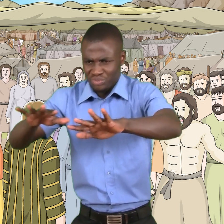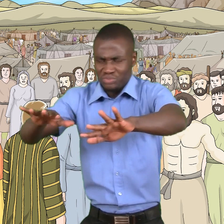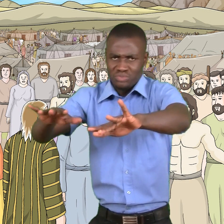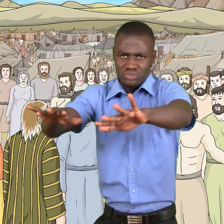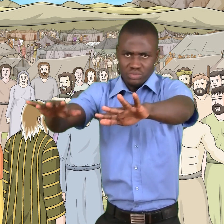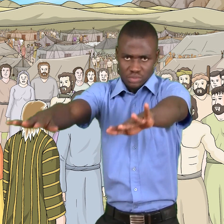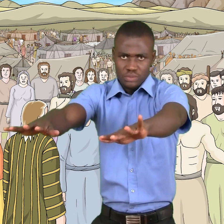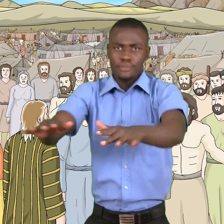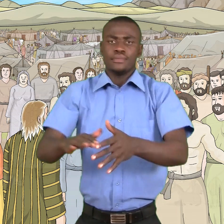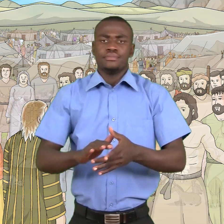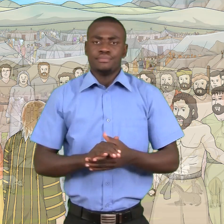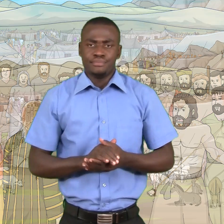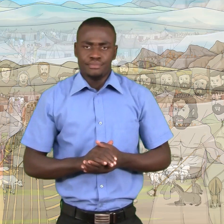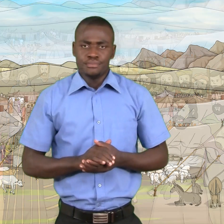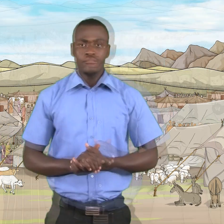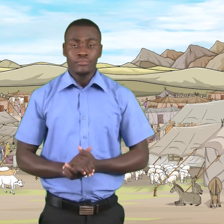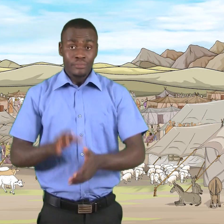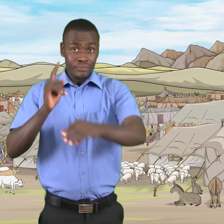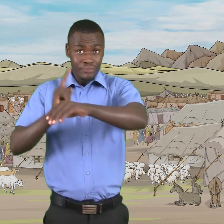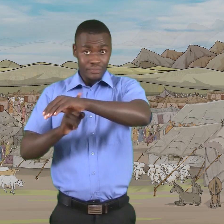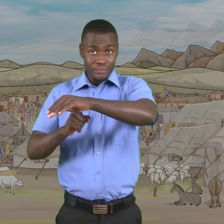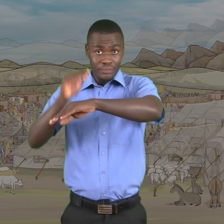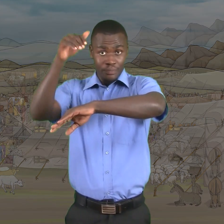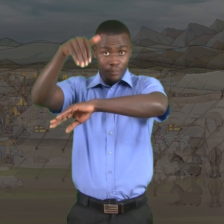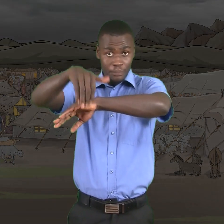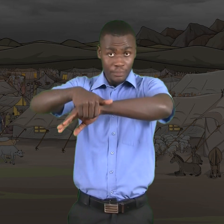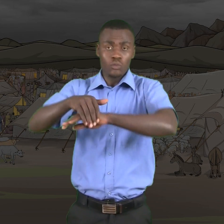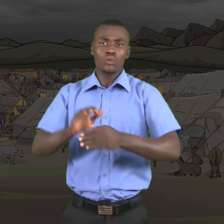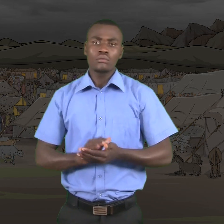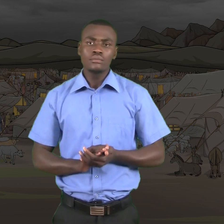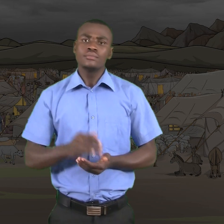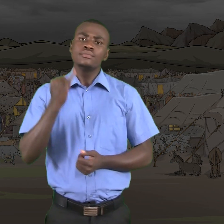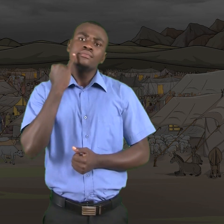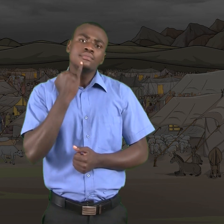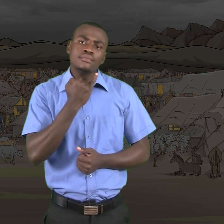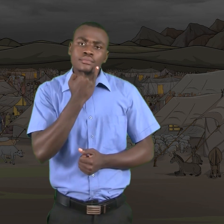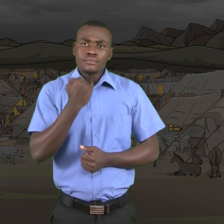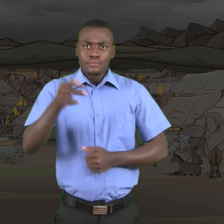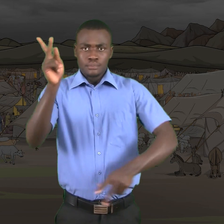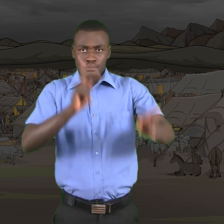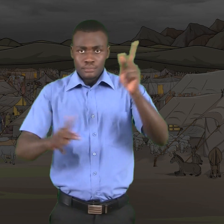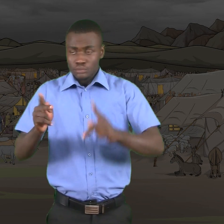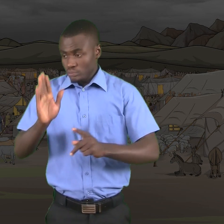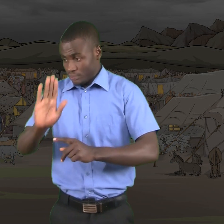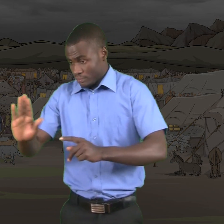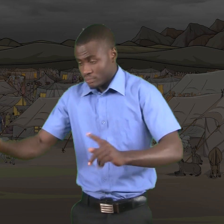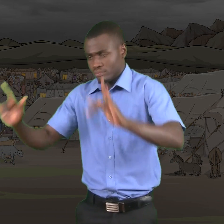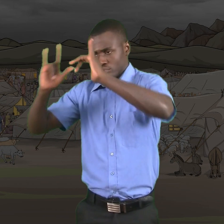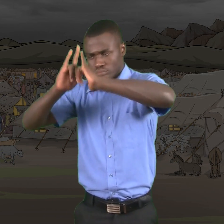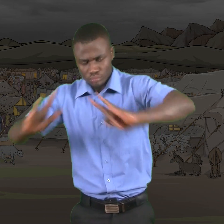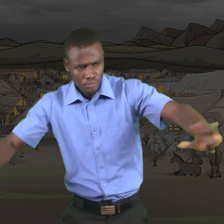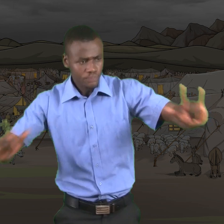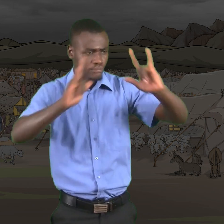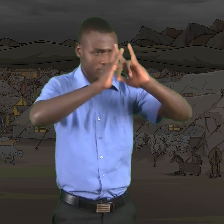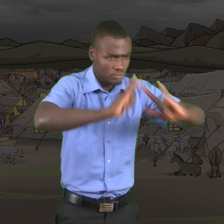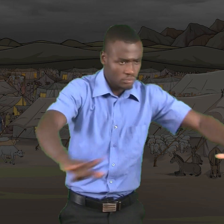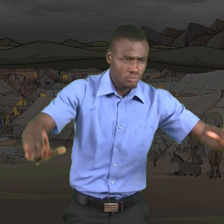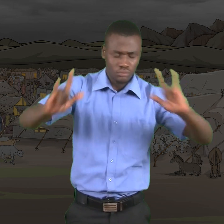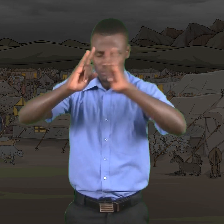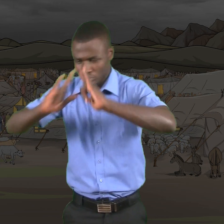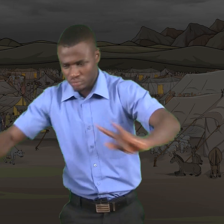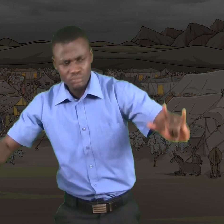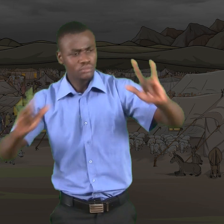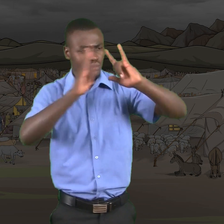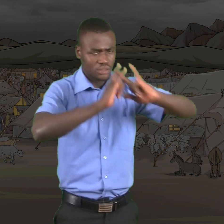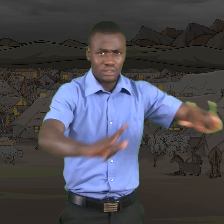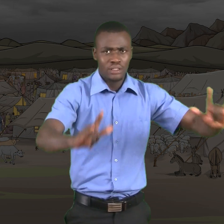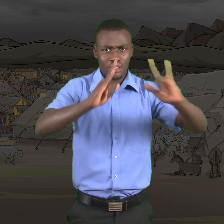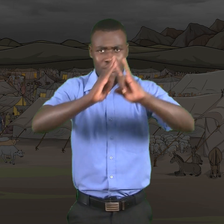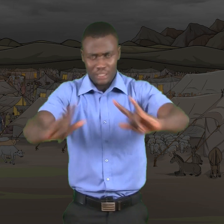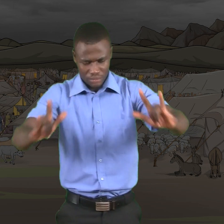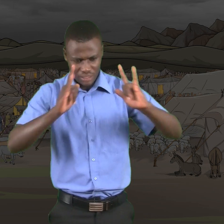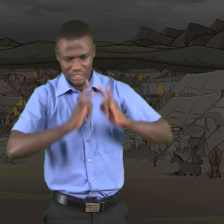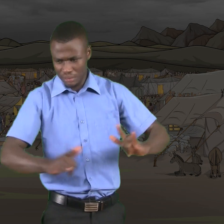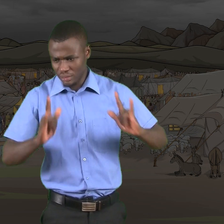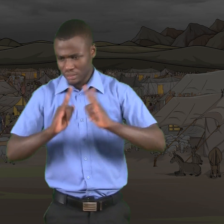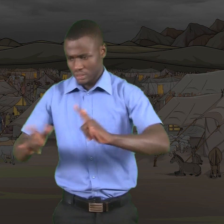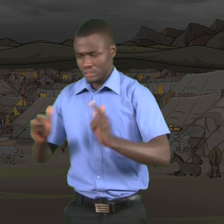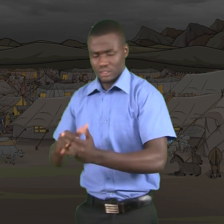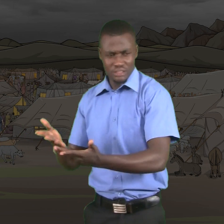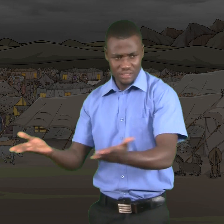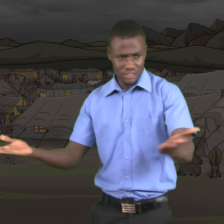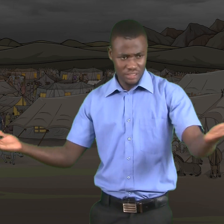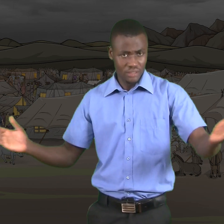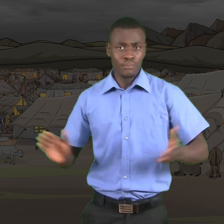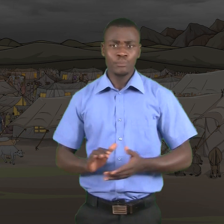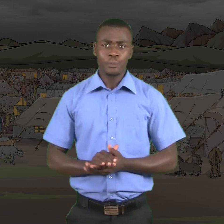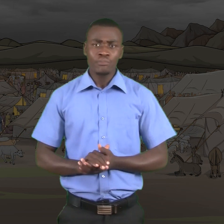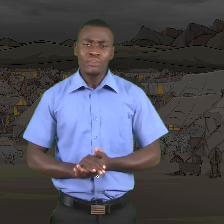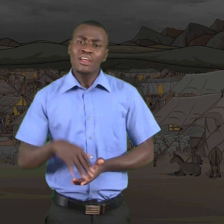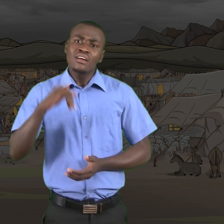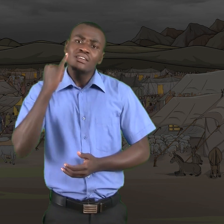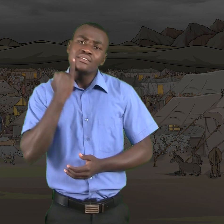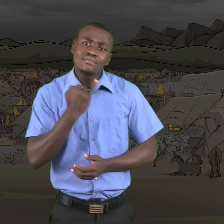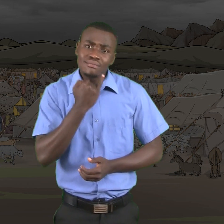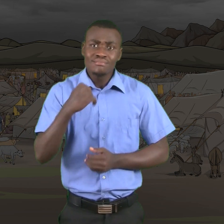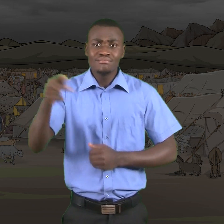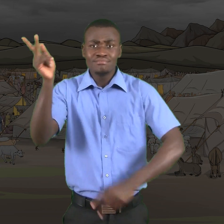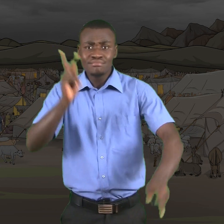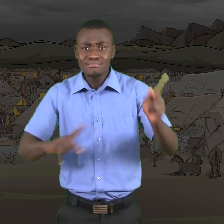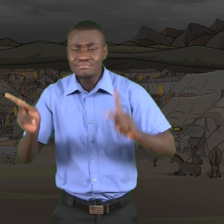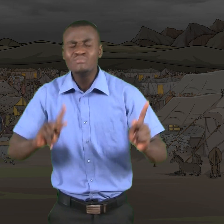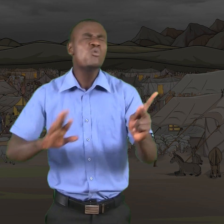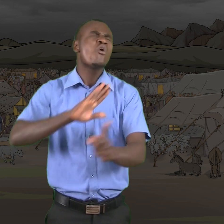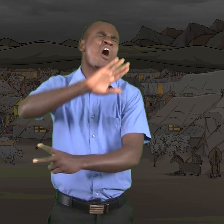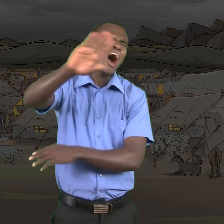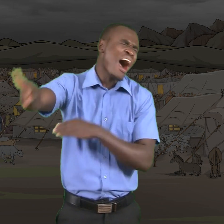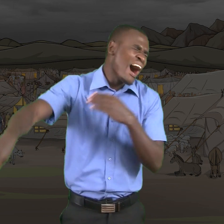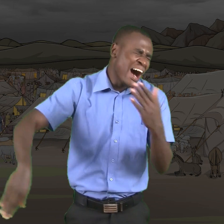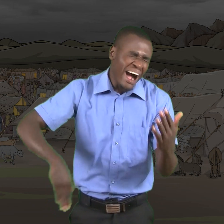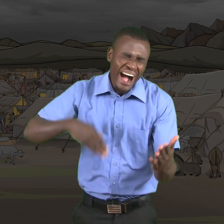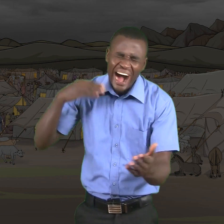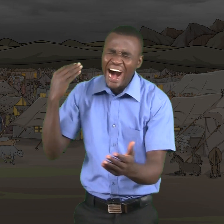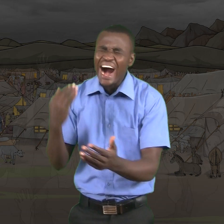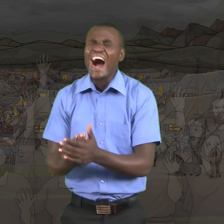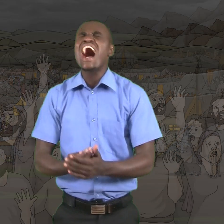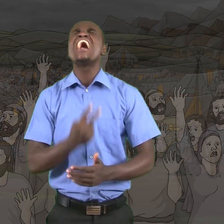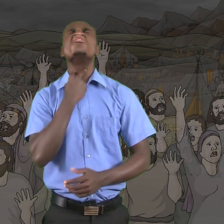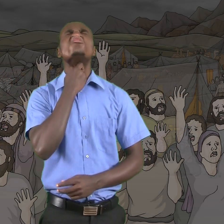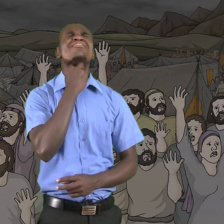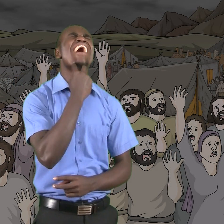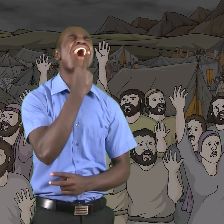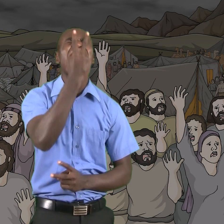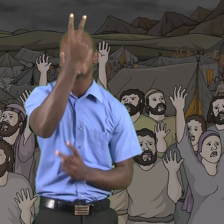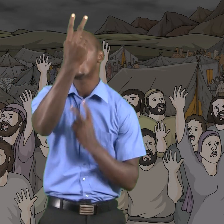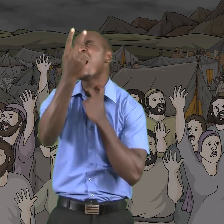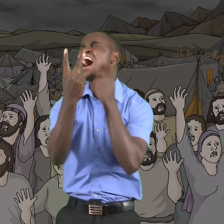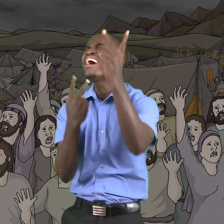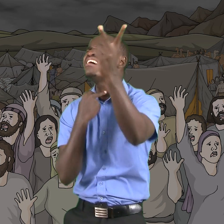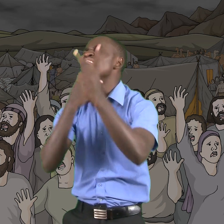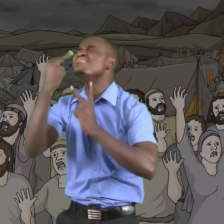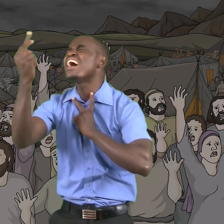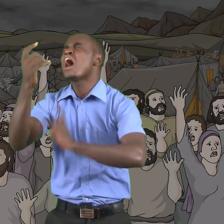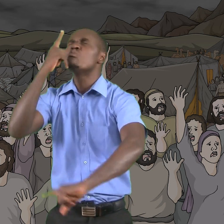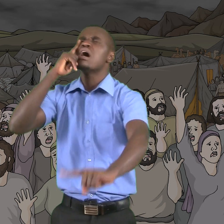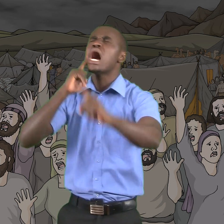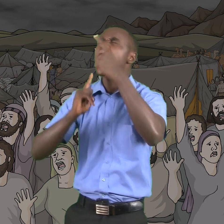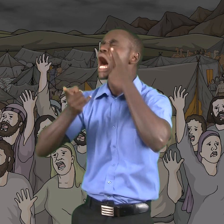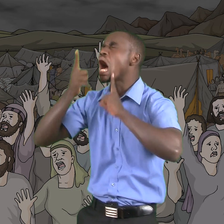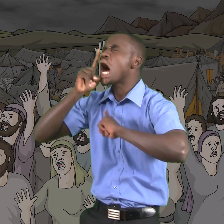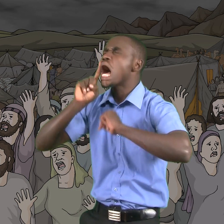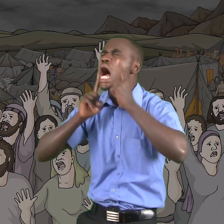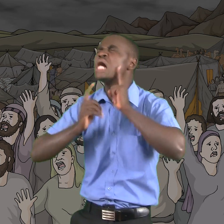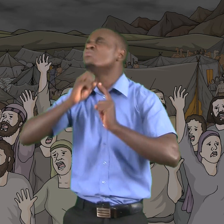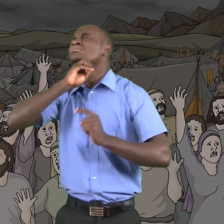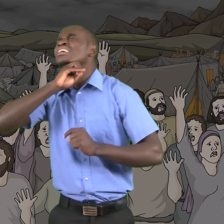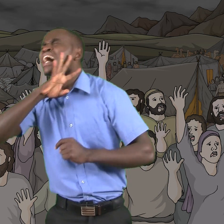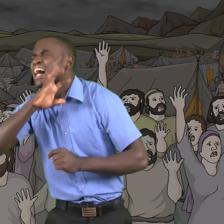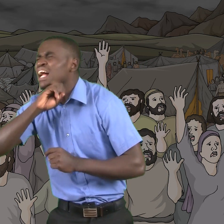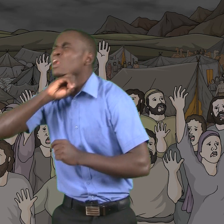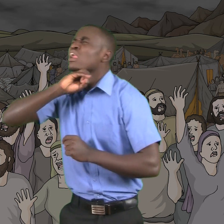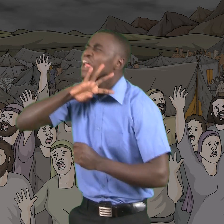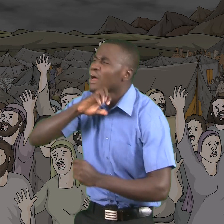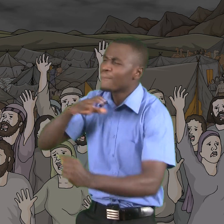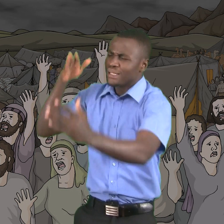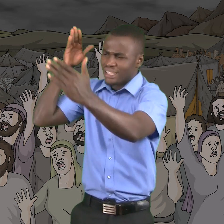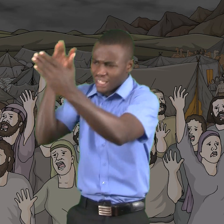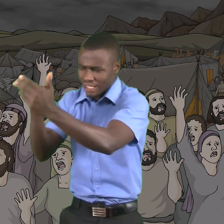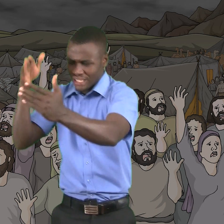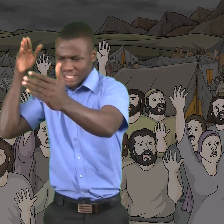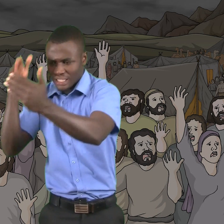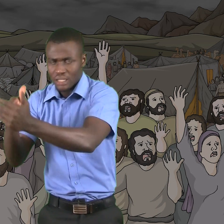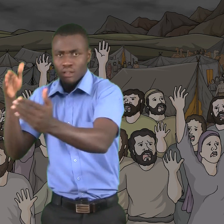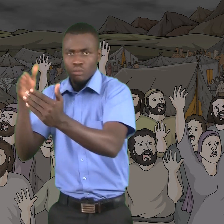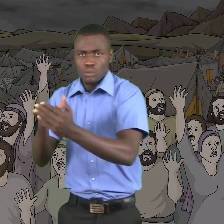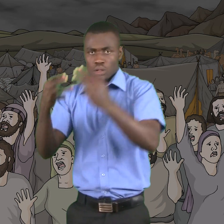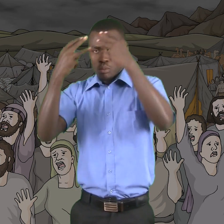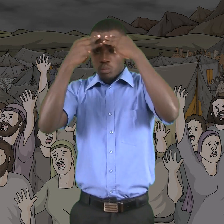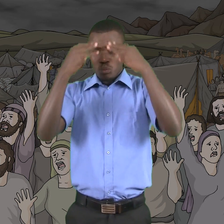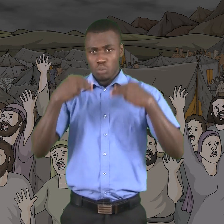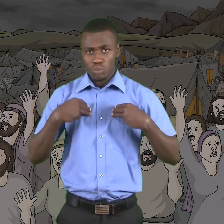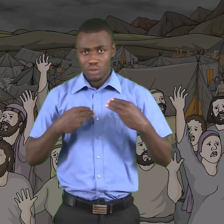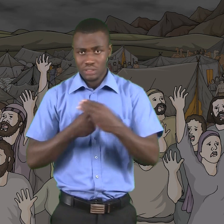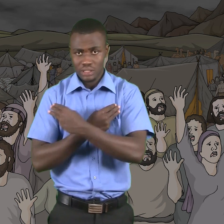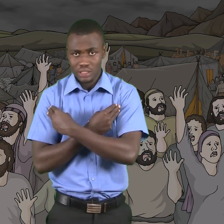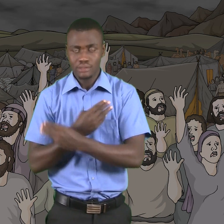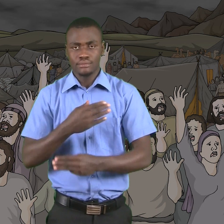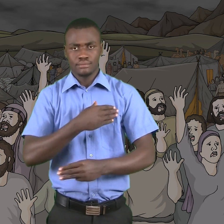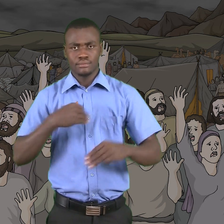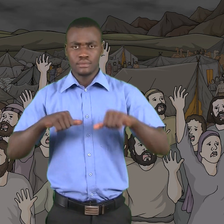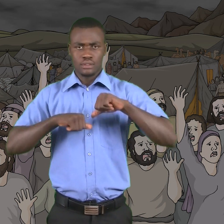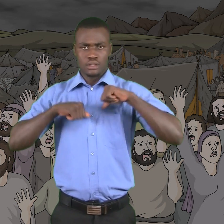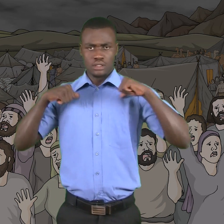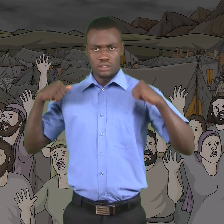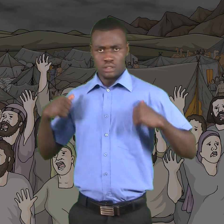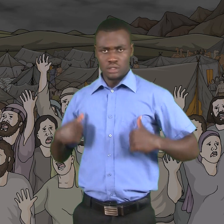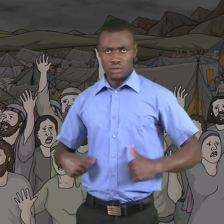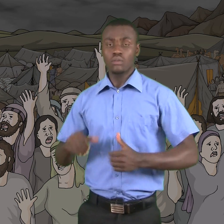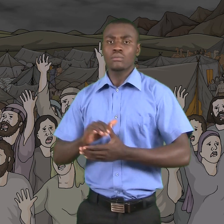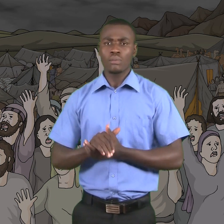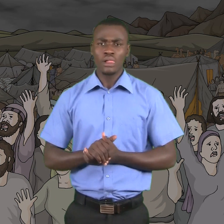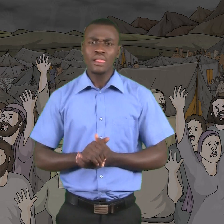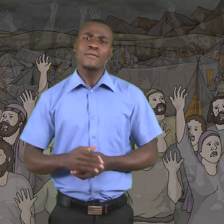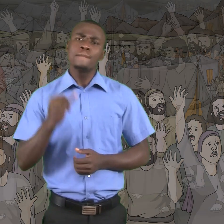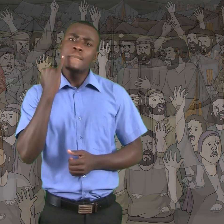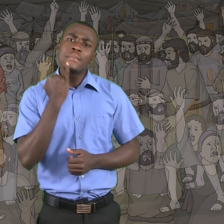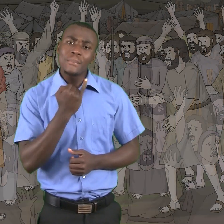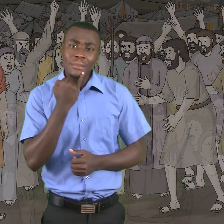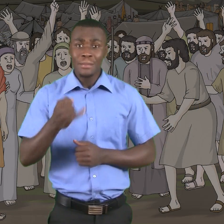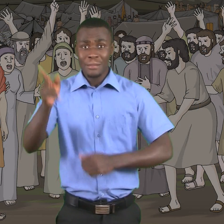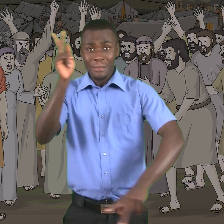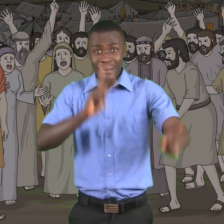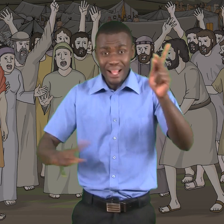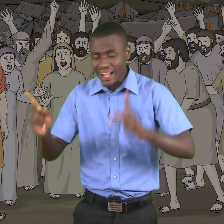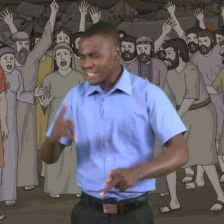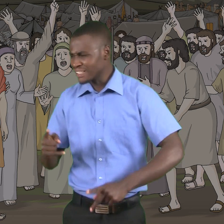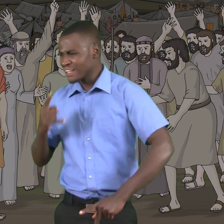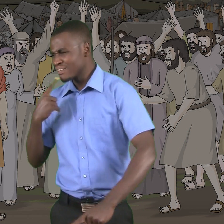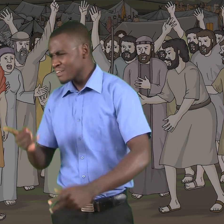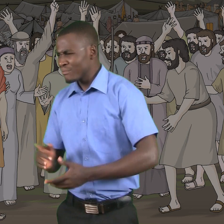Then the whole congregation lifted up their voices and cried out, and that night the people wept.